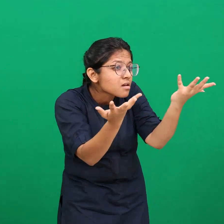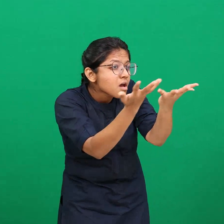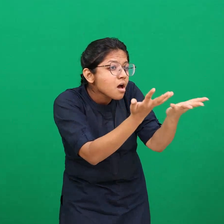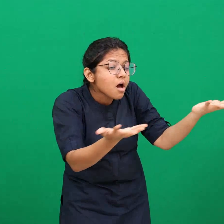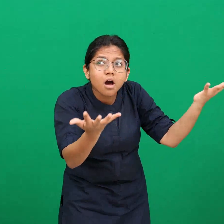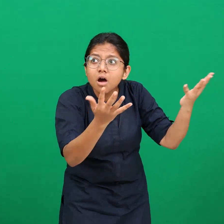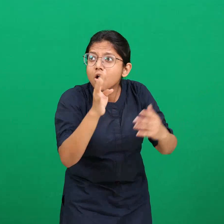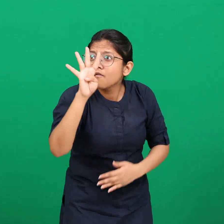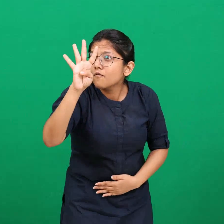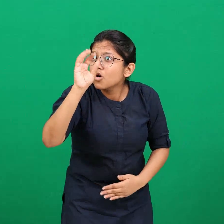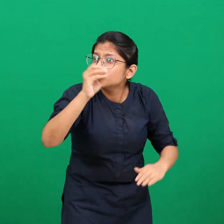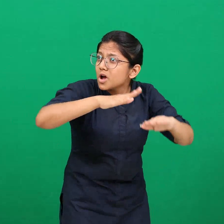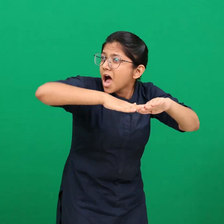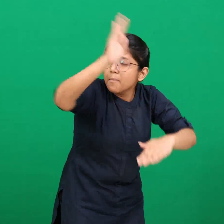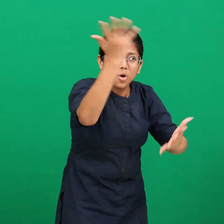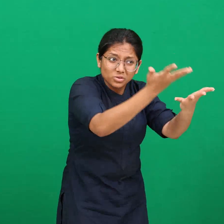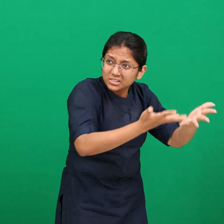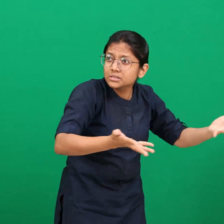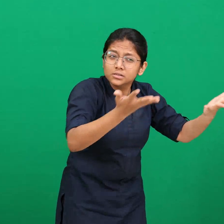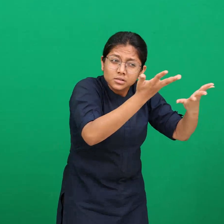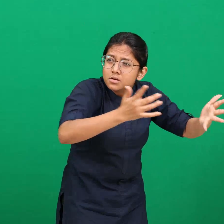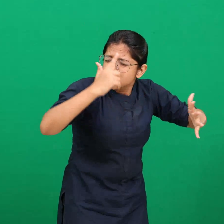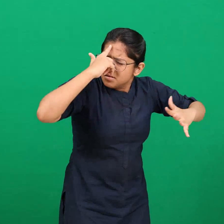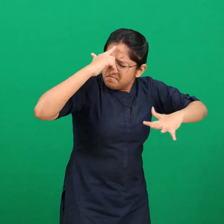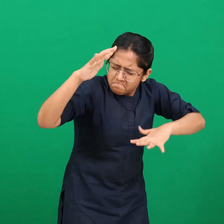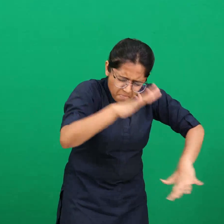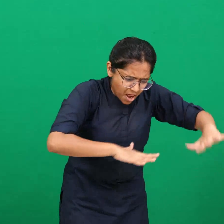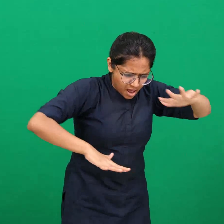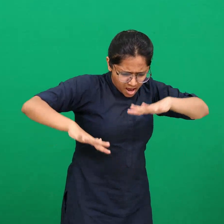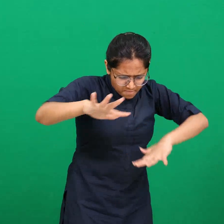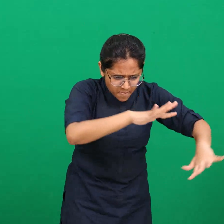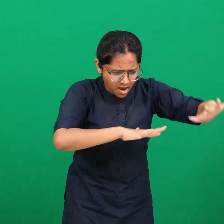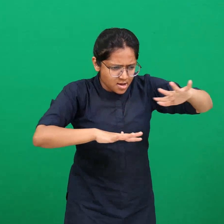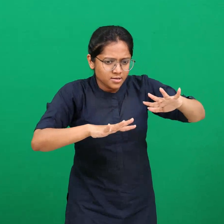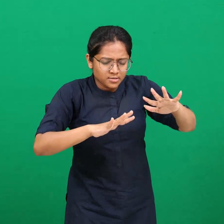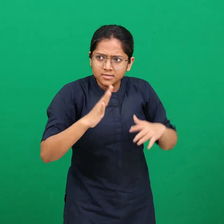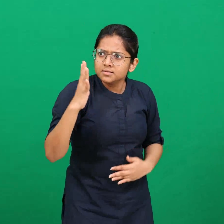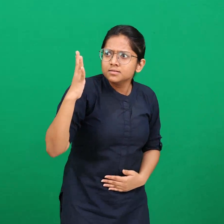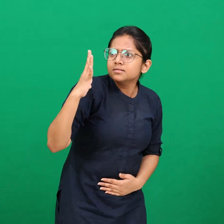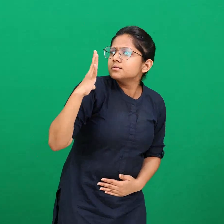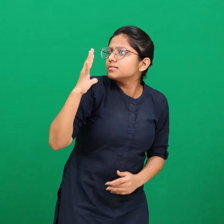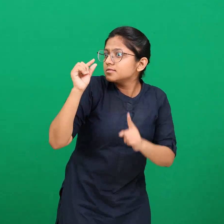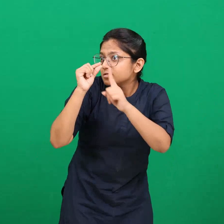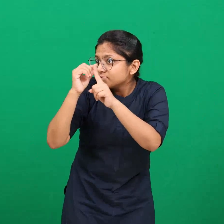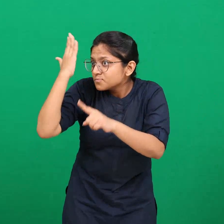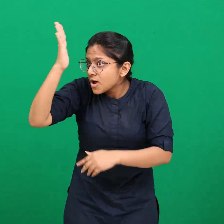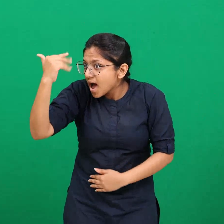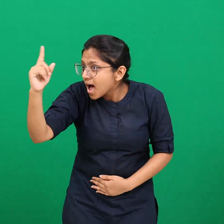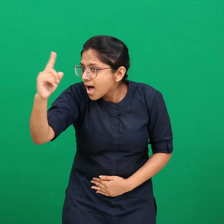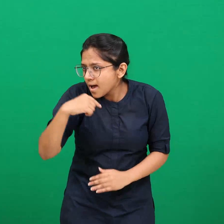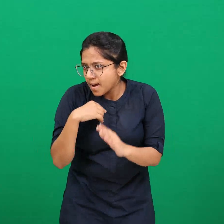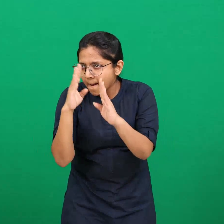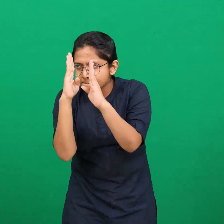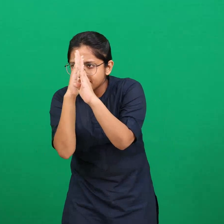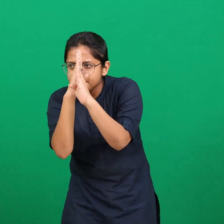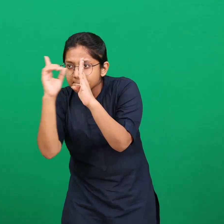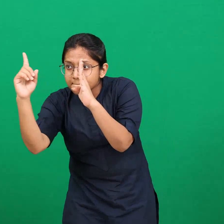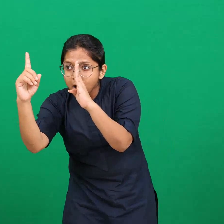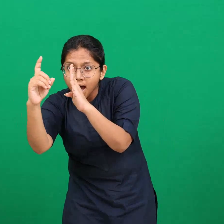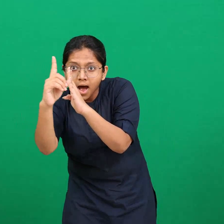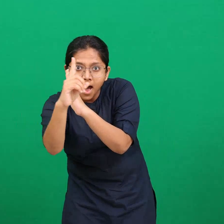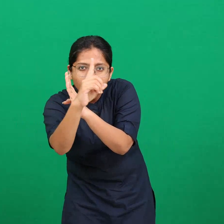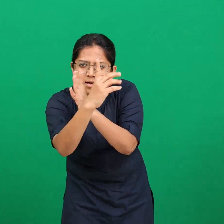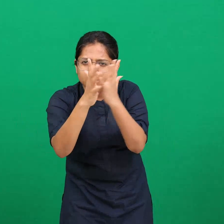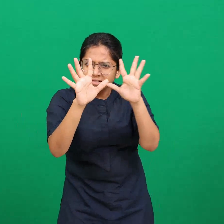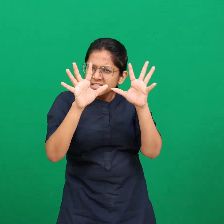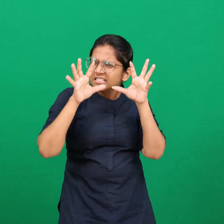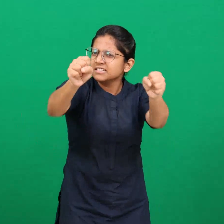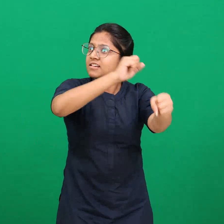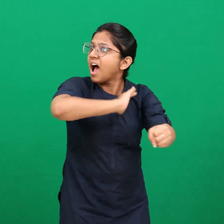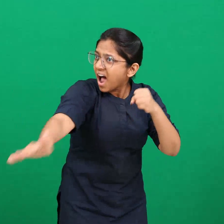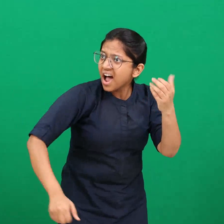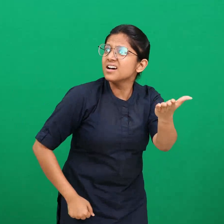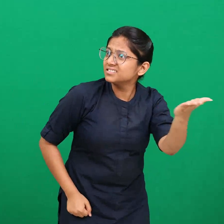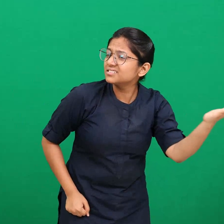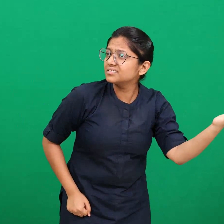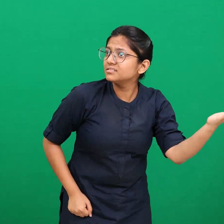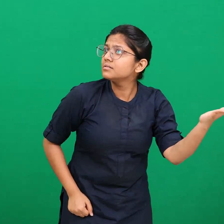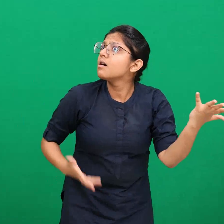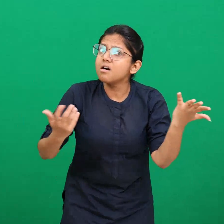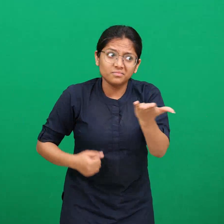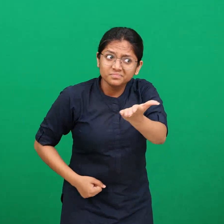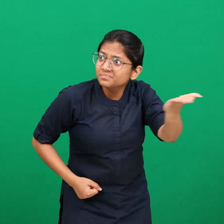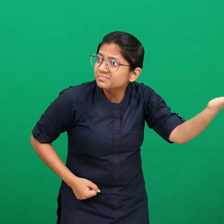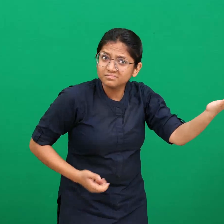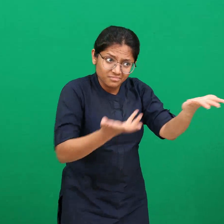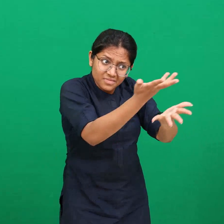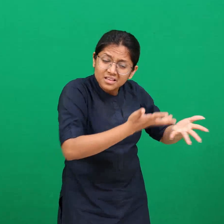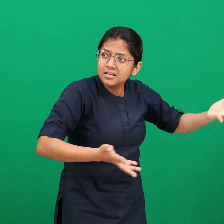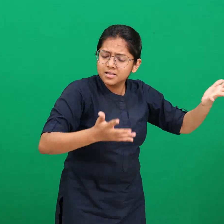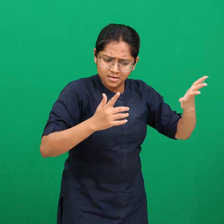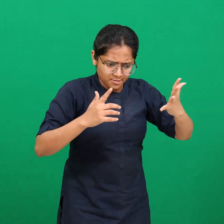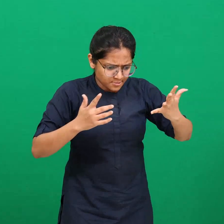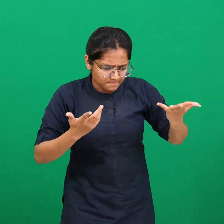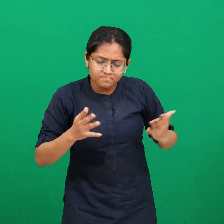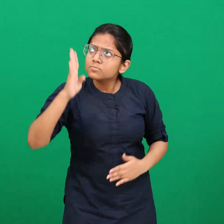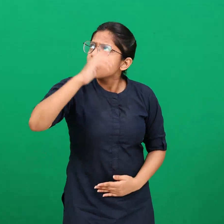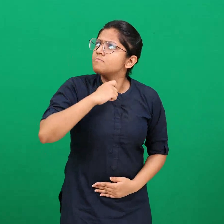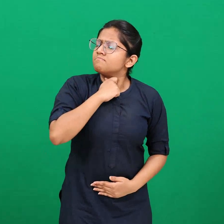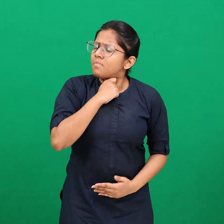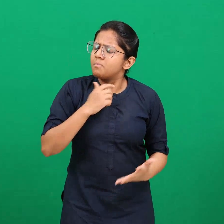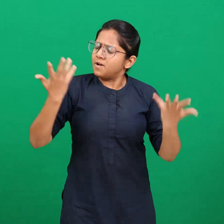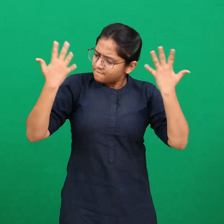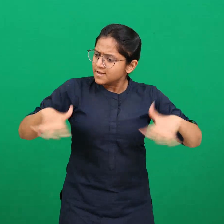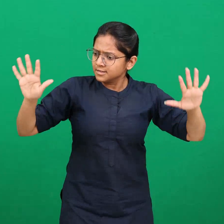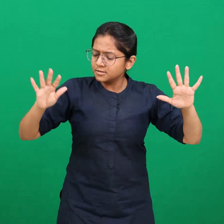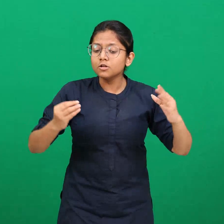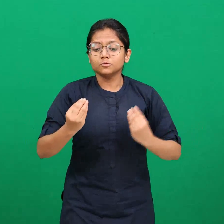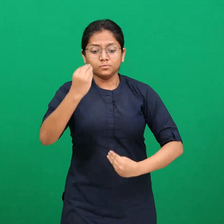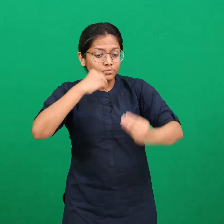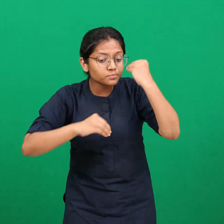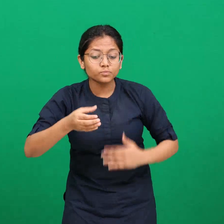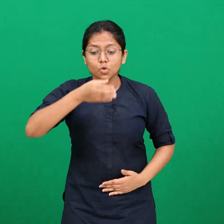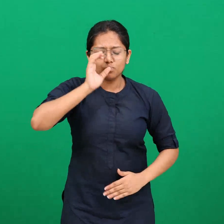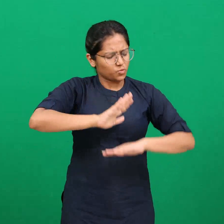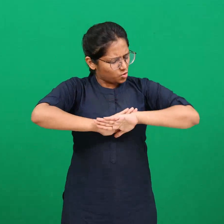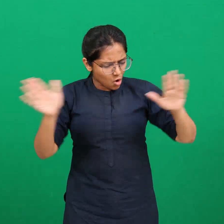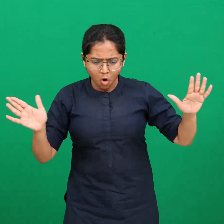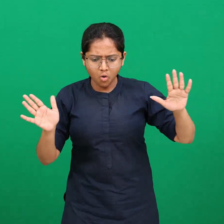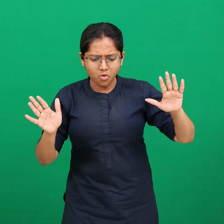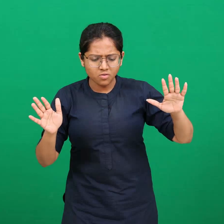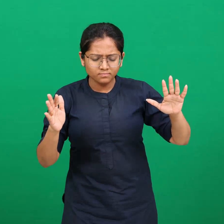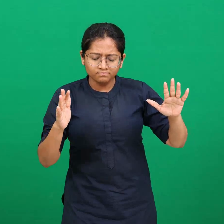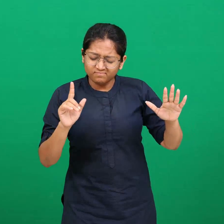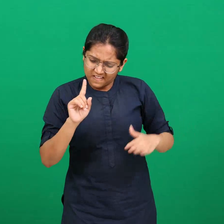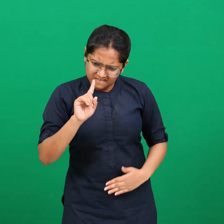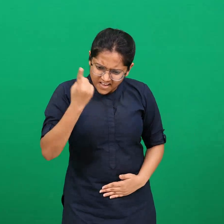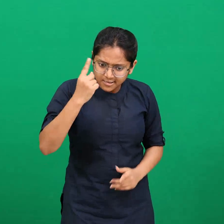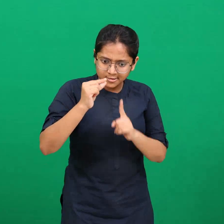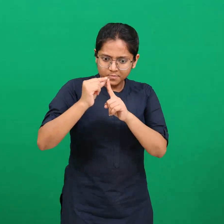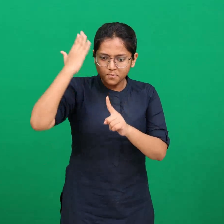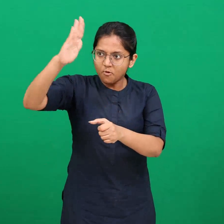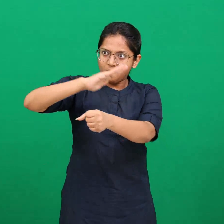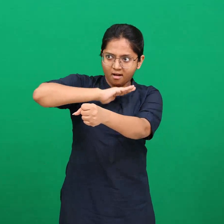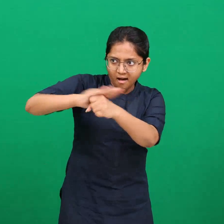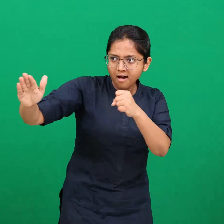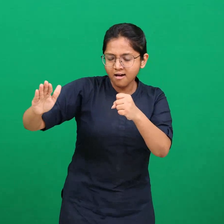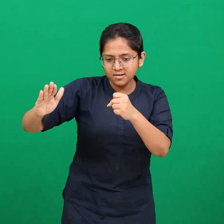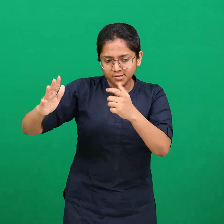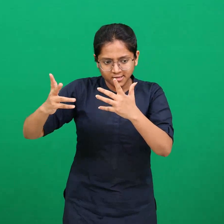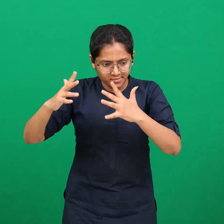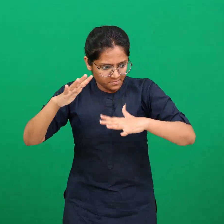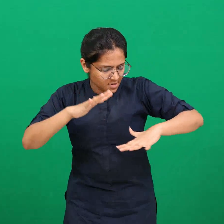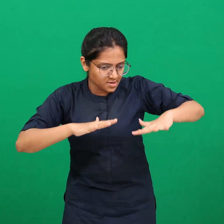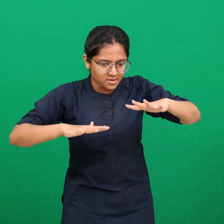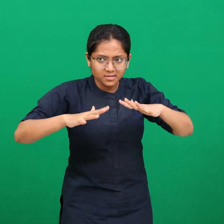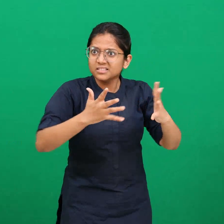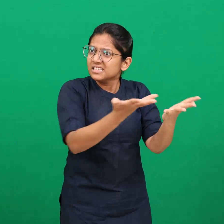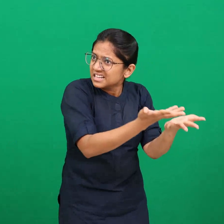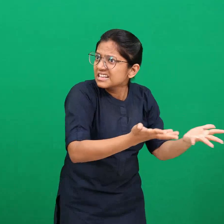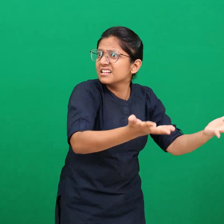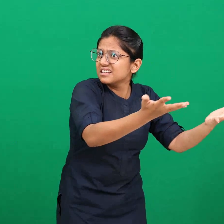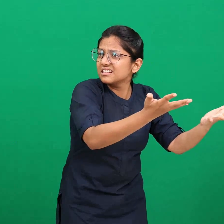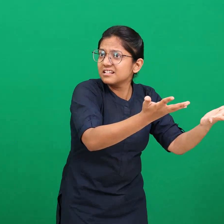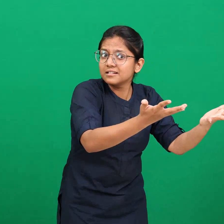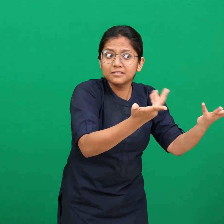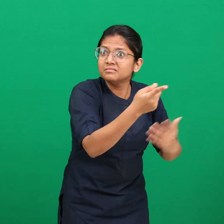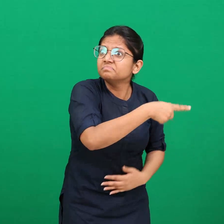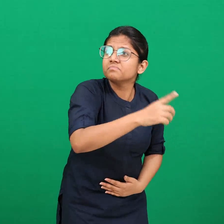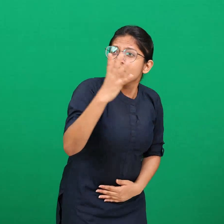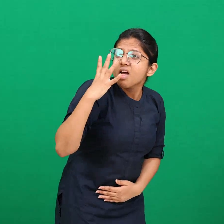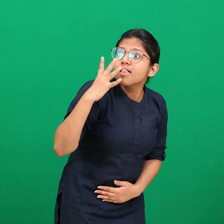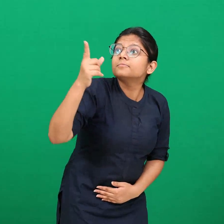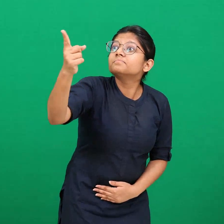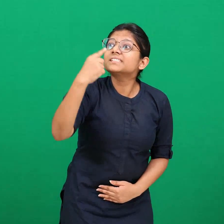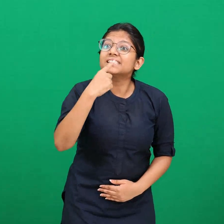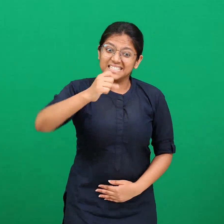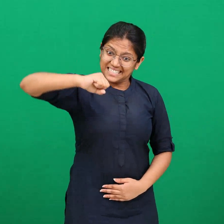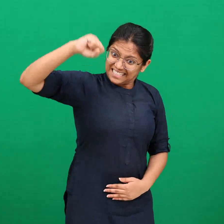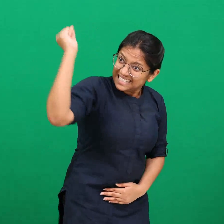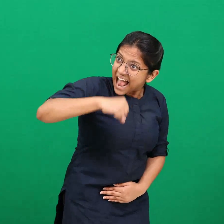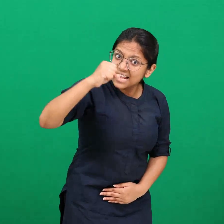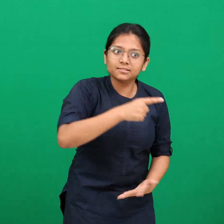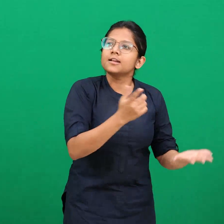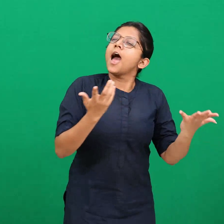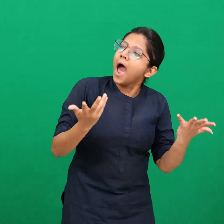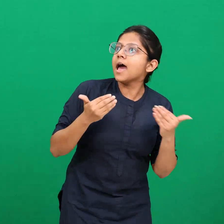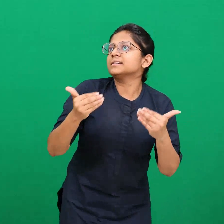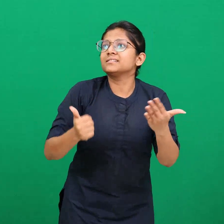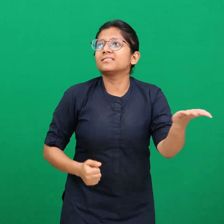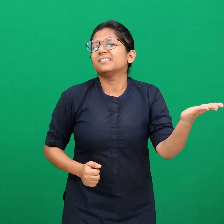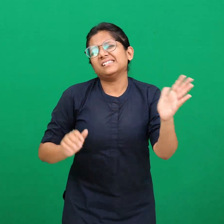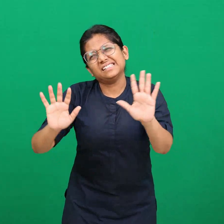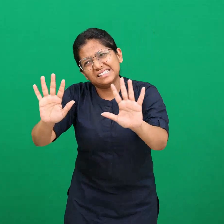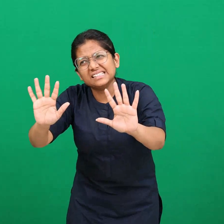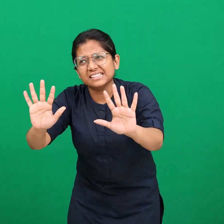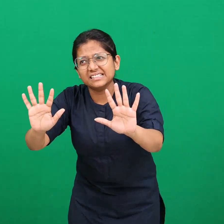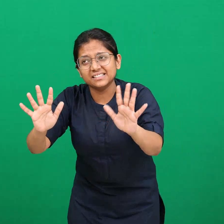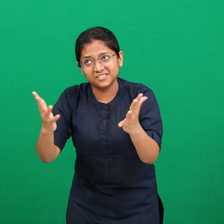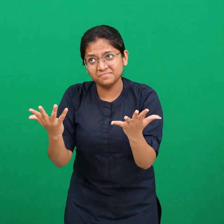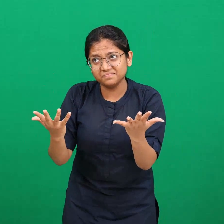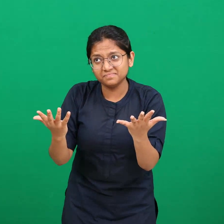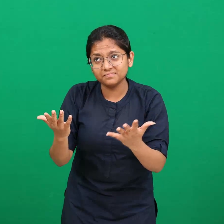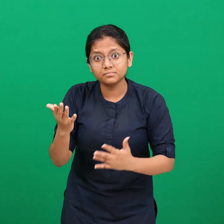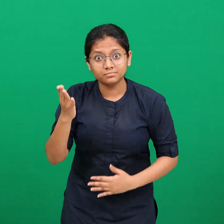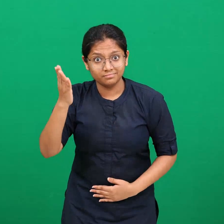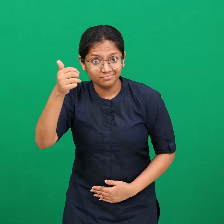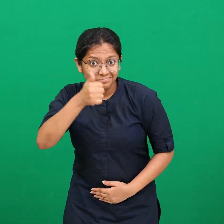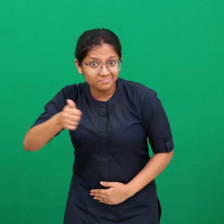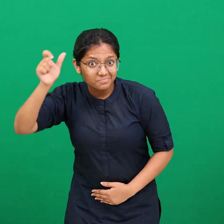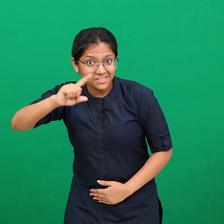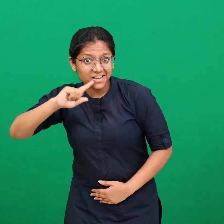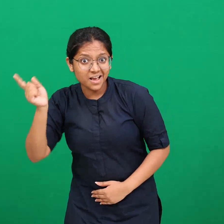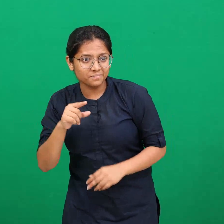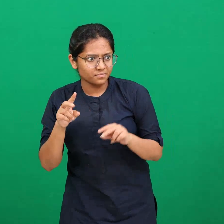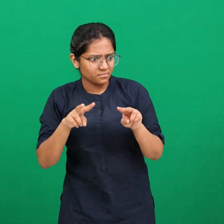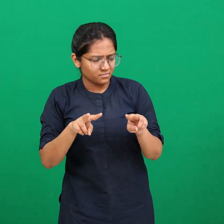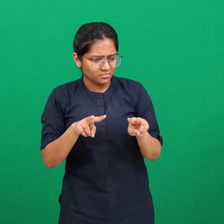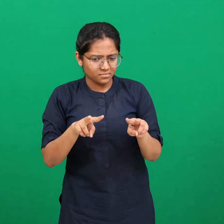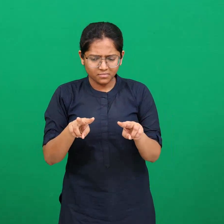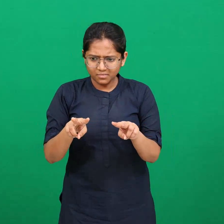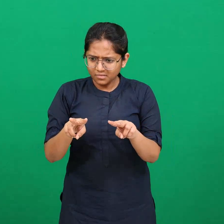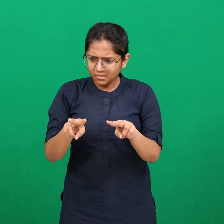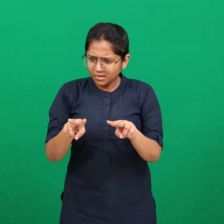They have bound themselves with an oath not to eat or drink until they have killed him; they are ready now, awaiting your consent."